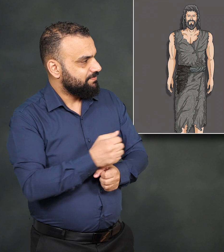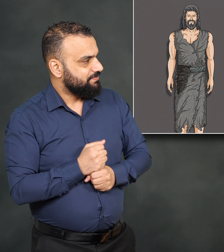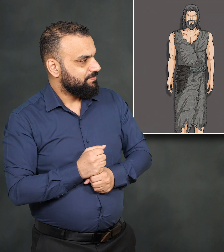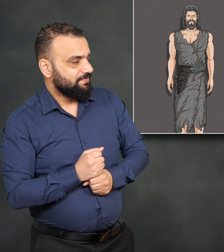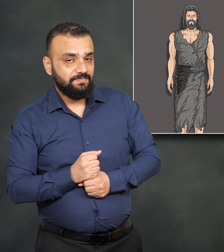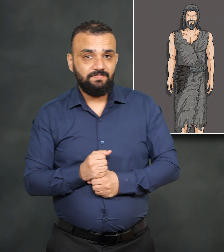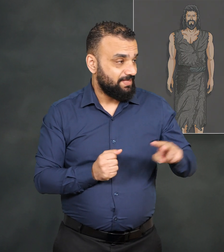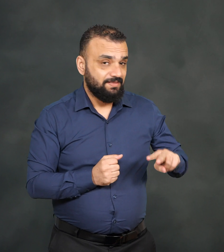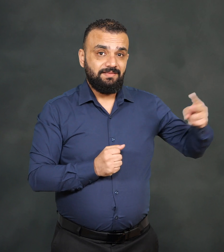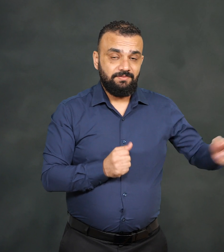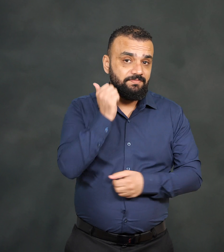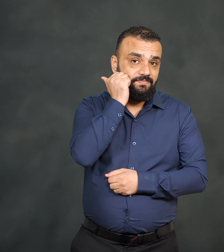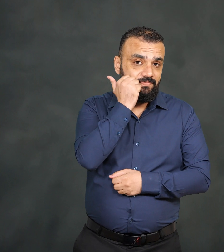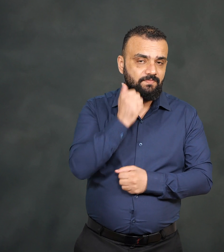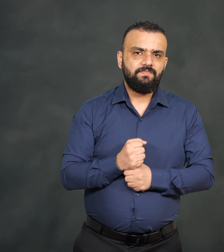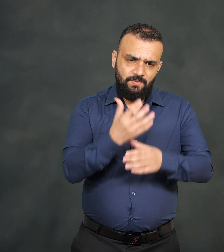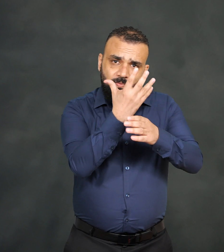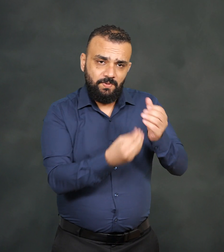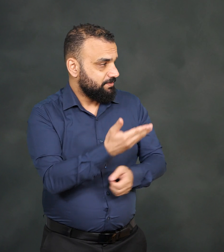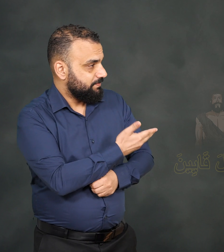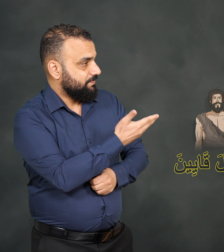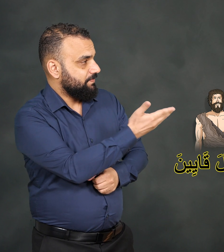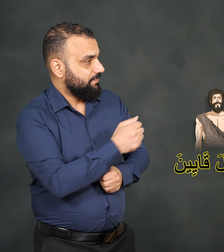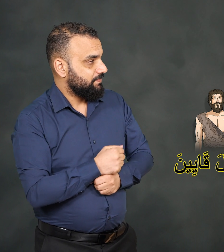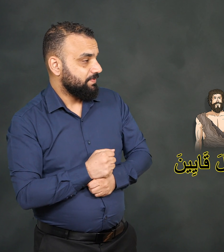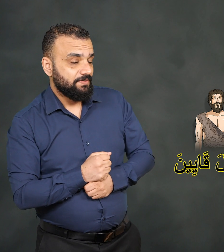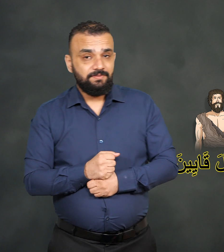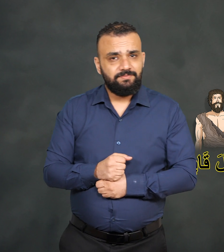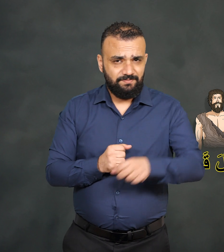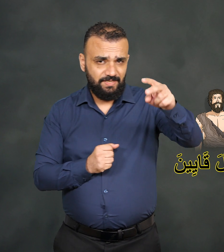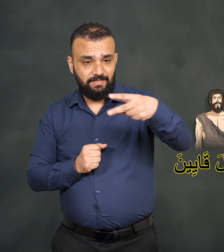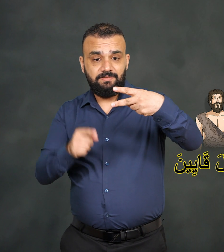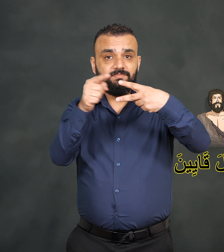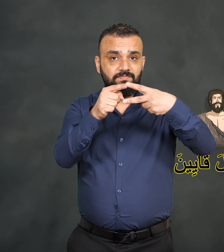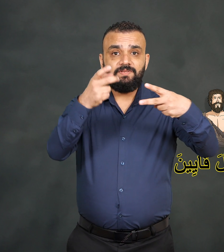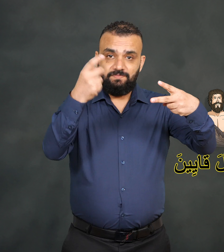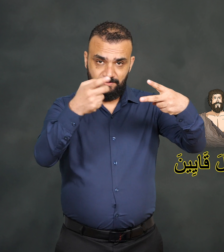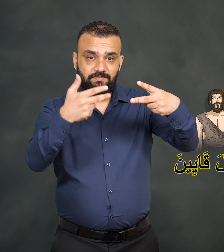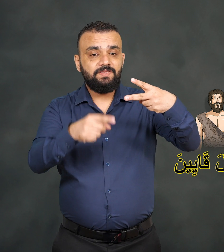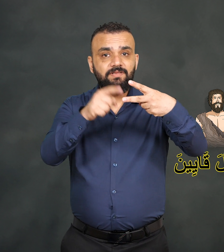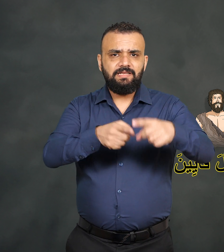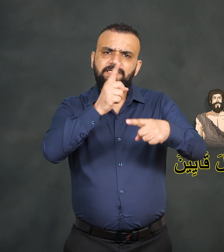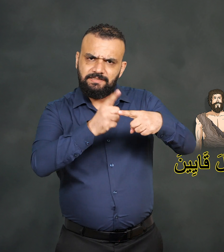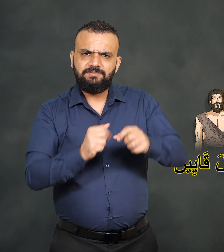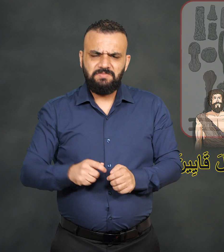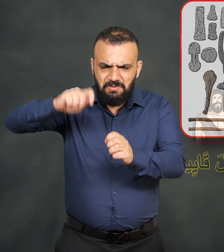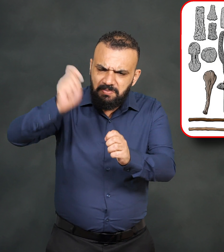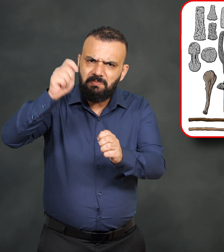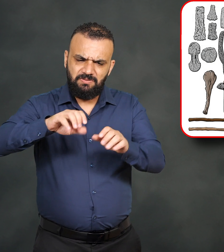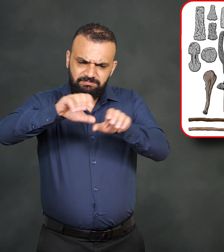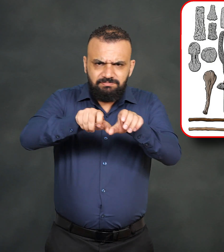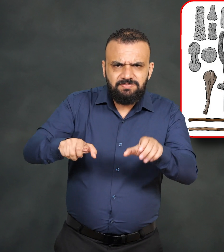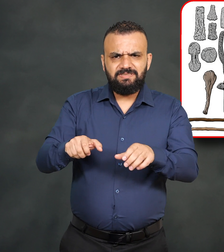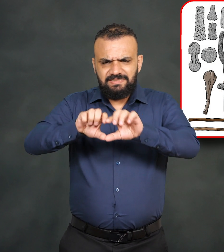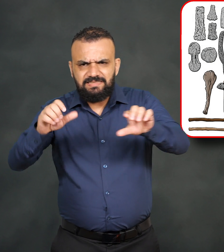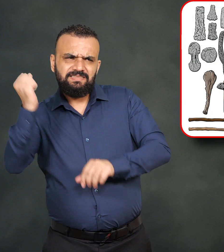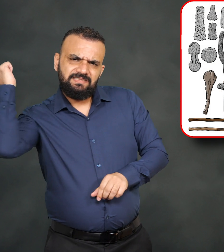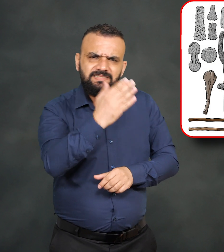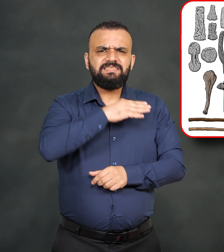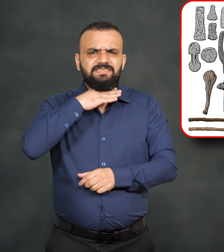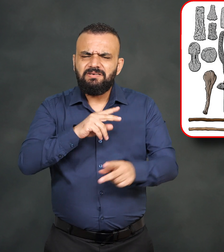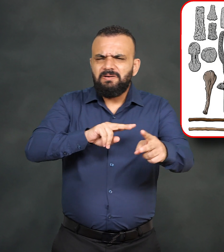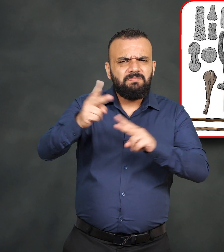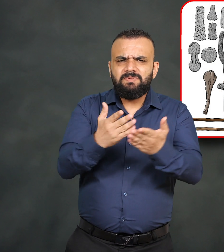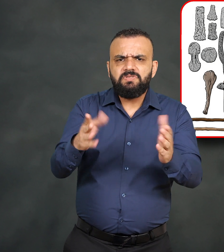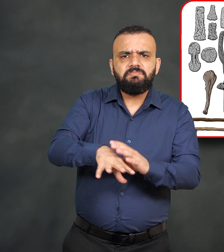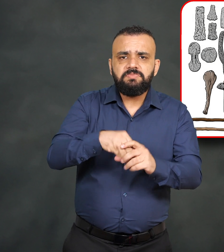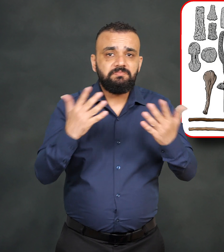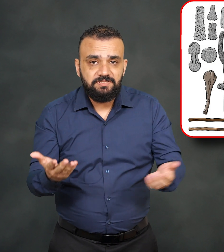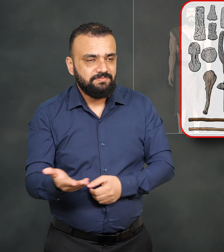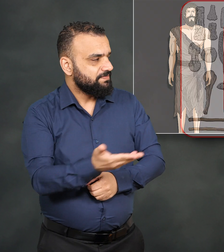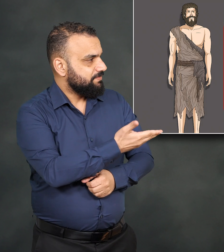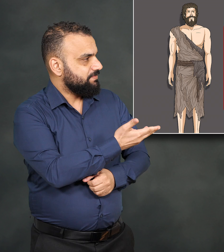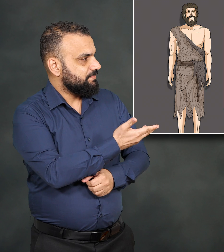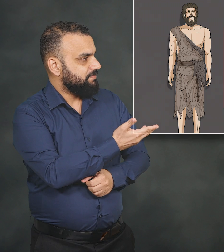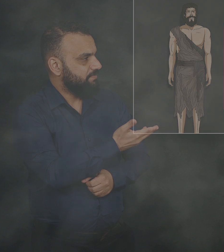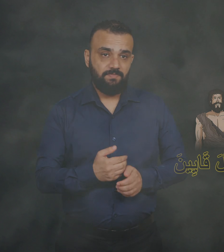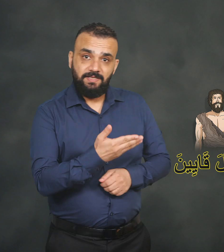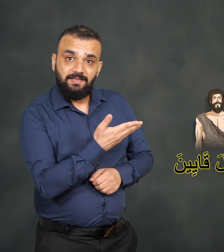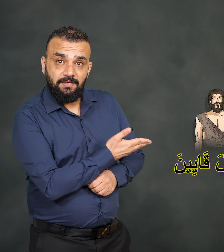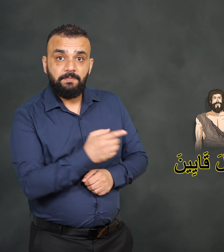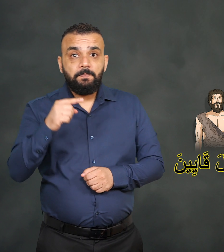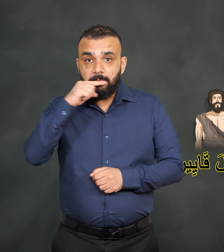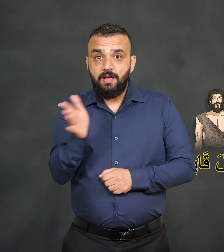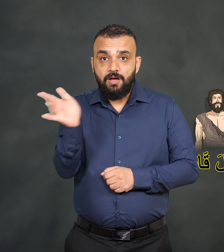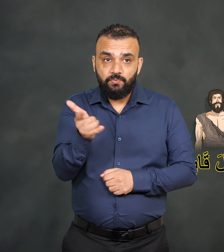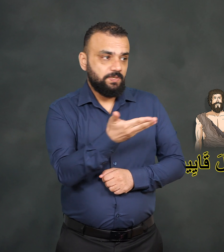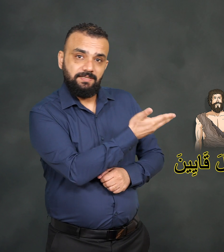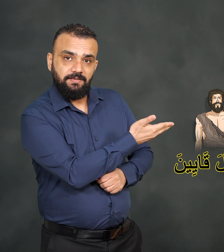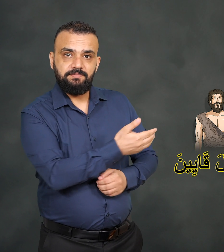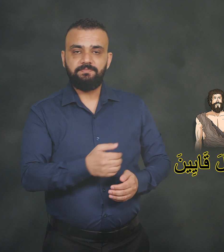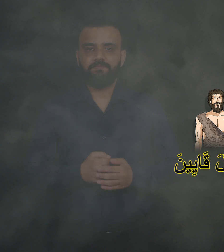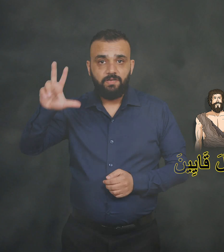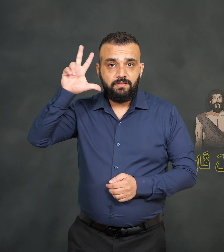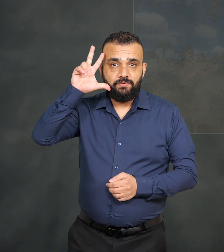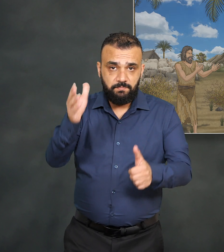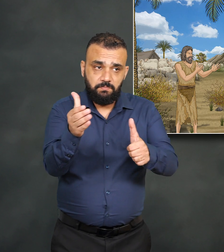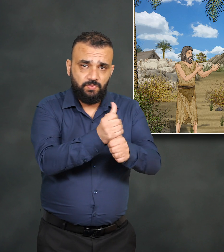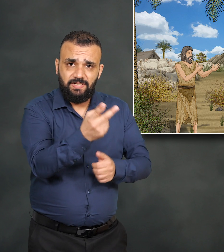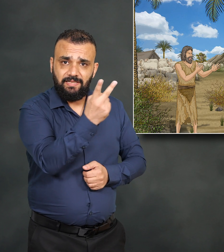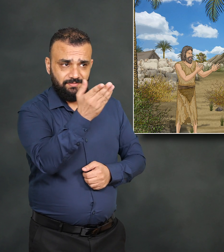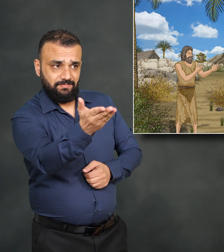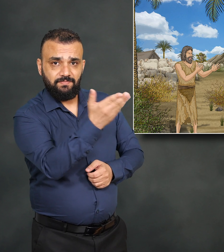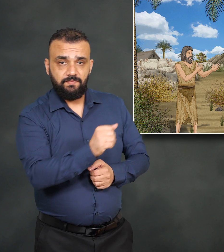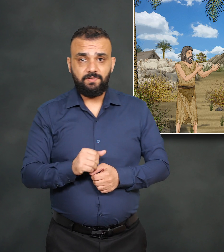And Zillah gave birth to Tubal-cain, a forger of every implement of bronze and iron. And the sister of Tubal-cain was Naamah.